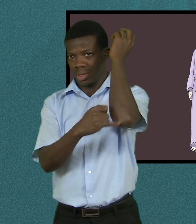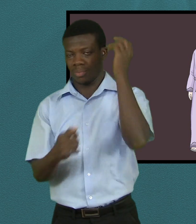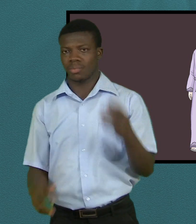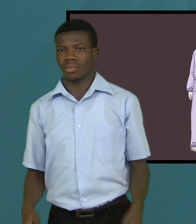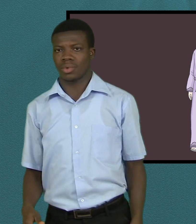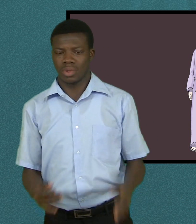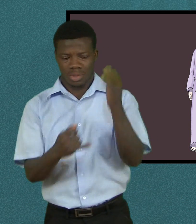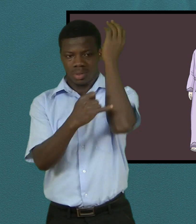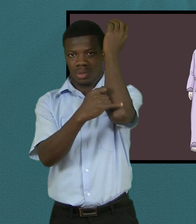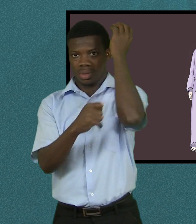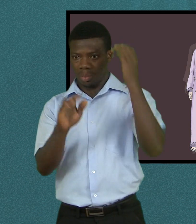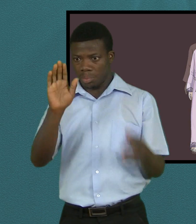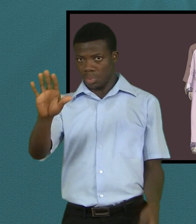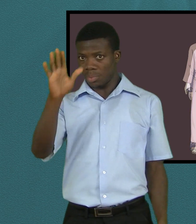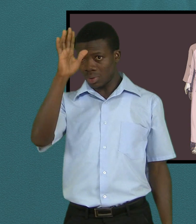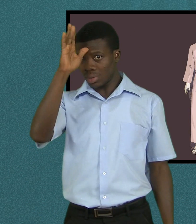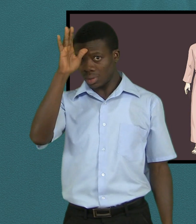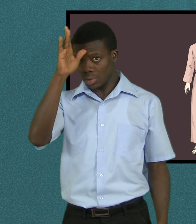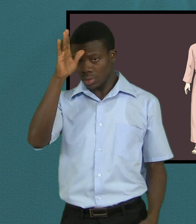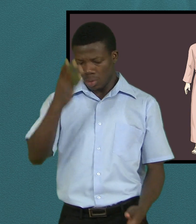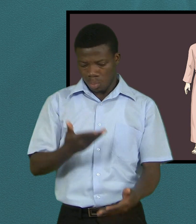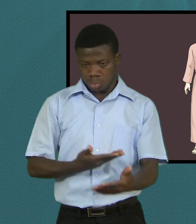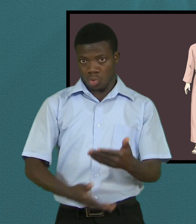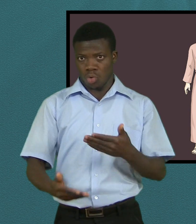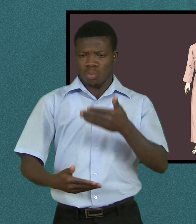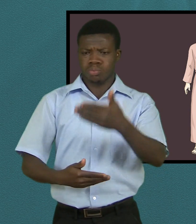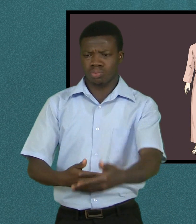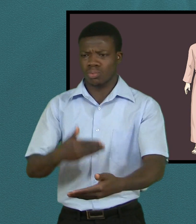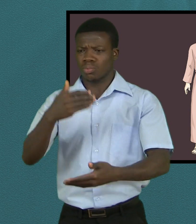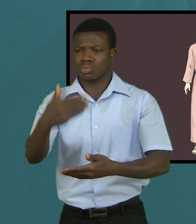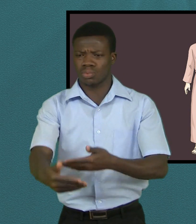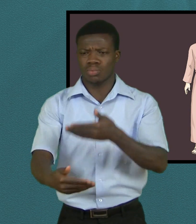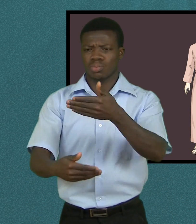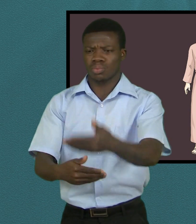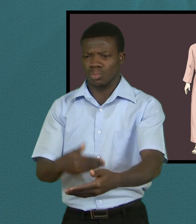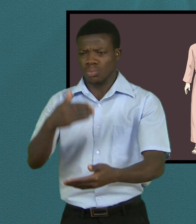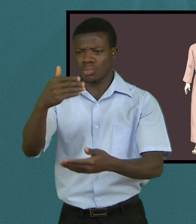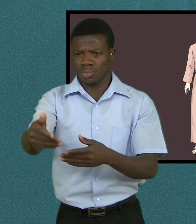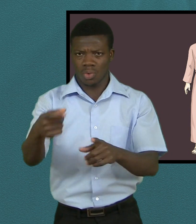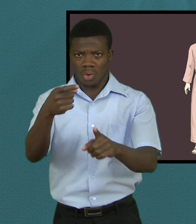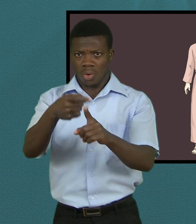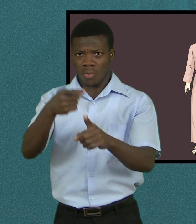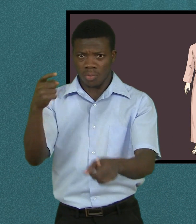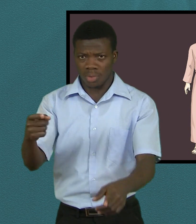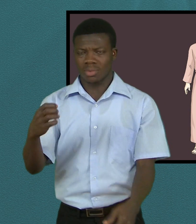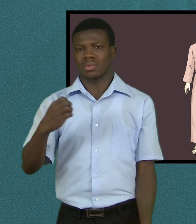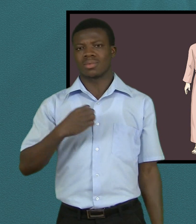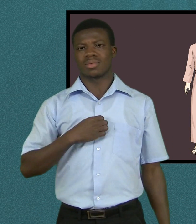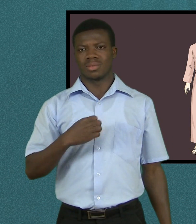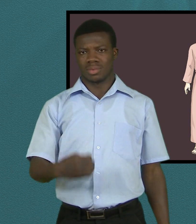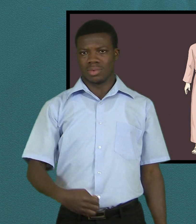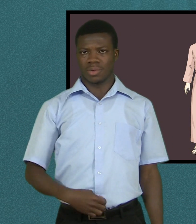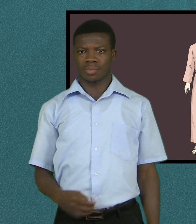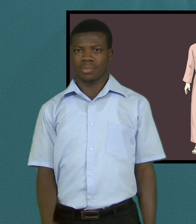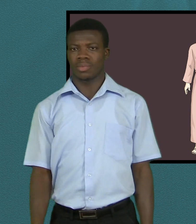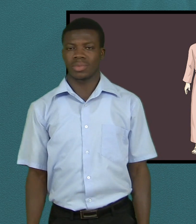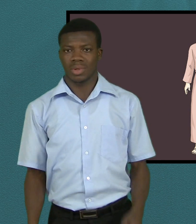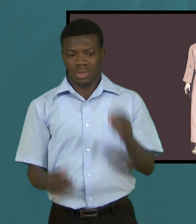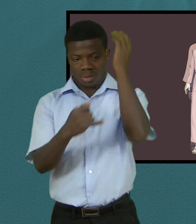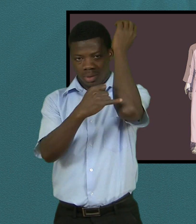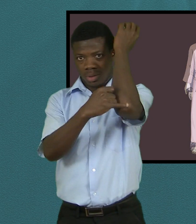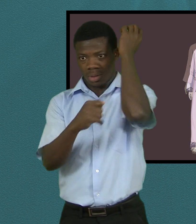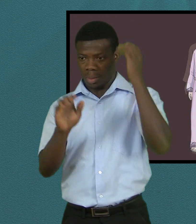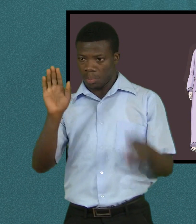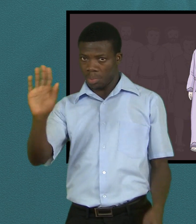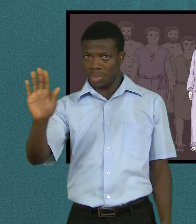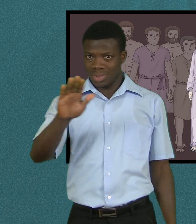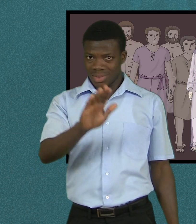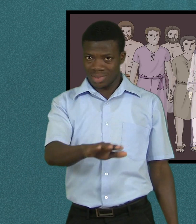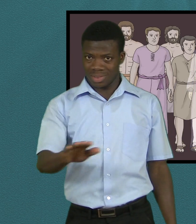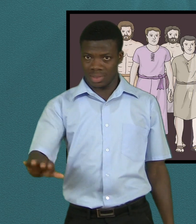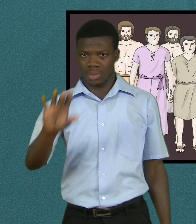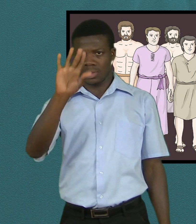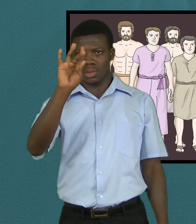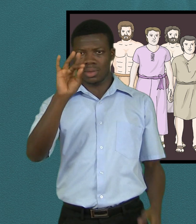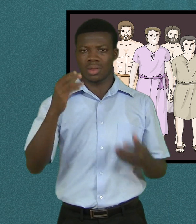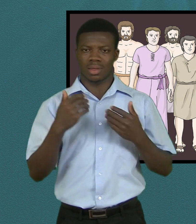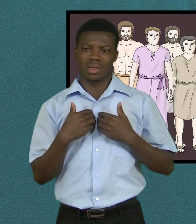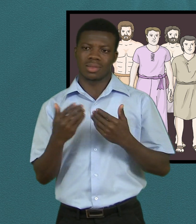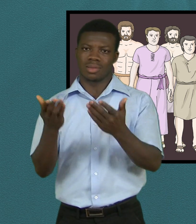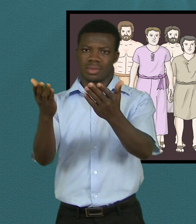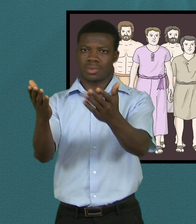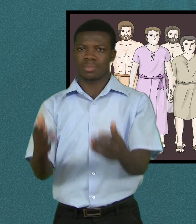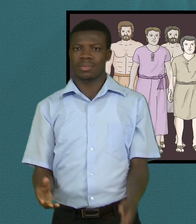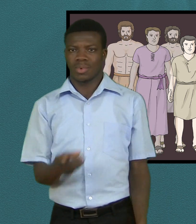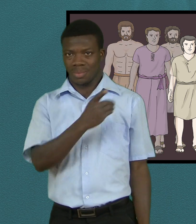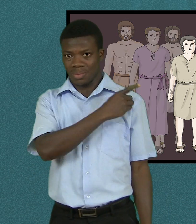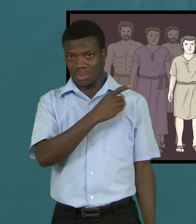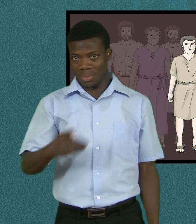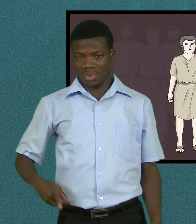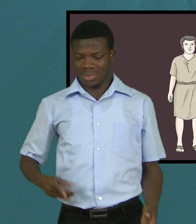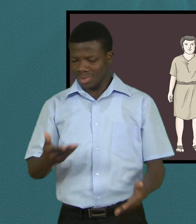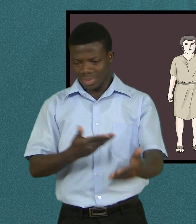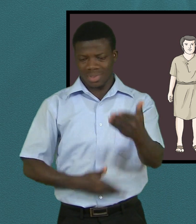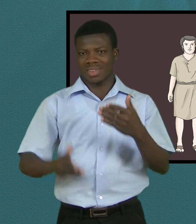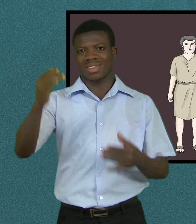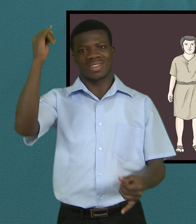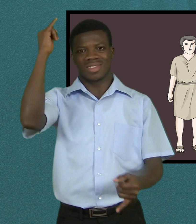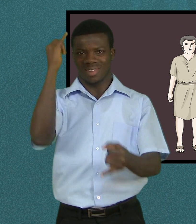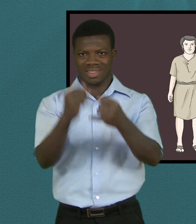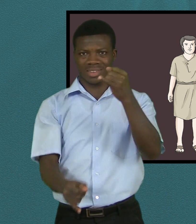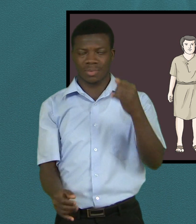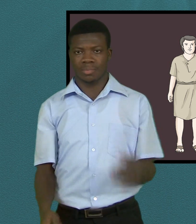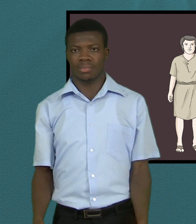And Jesse was old and well along in years.